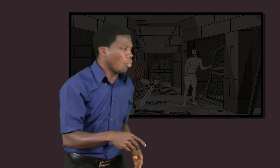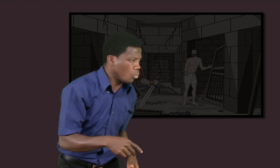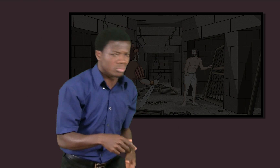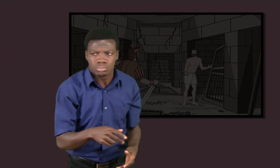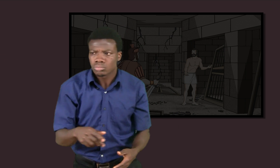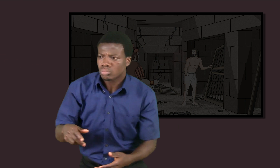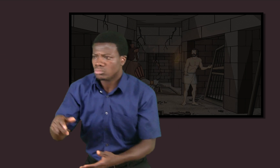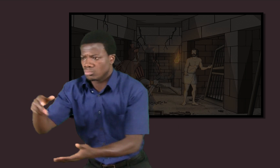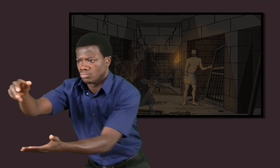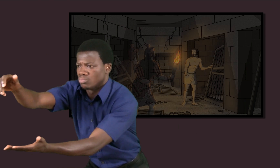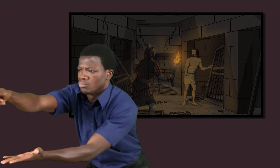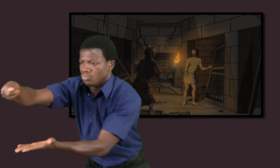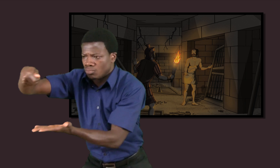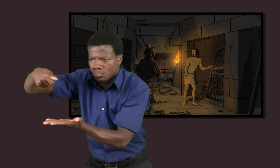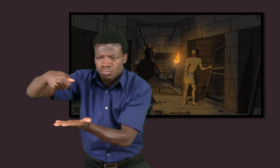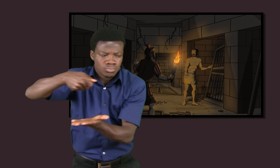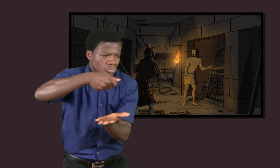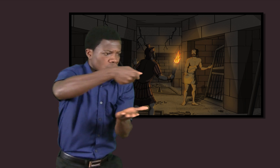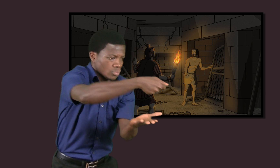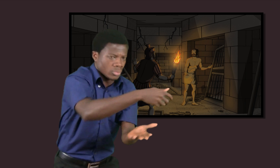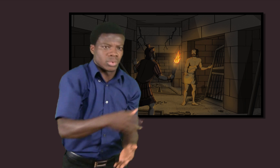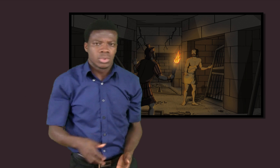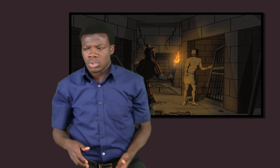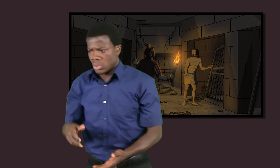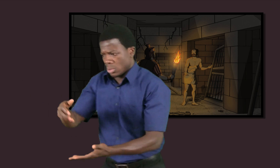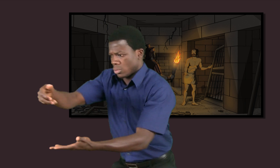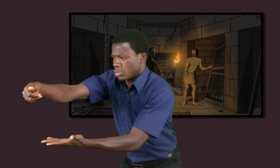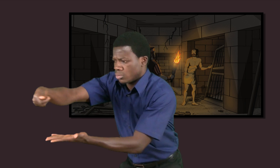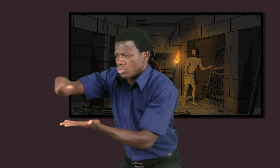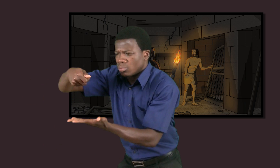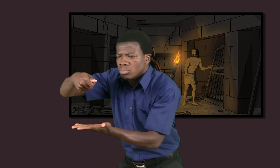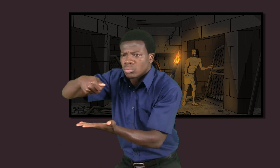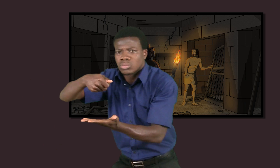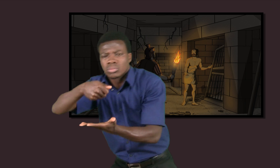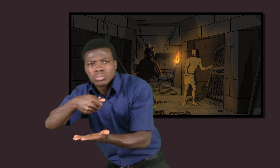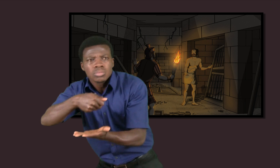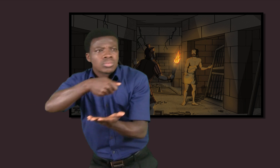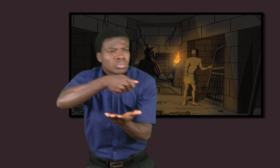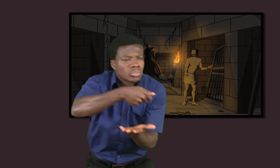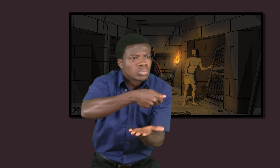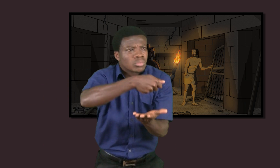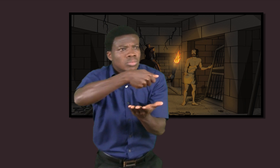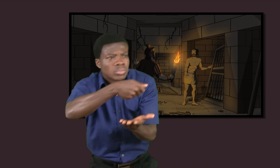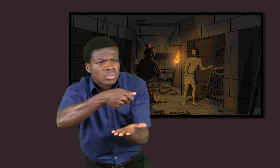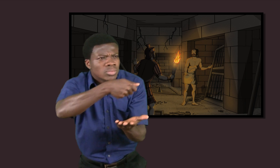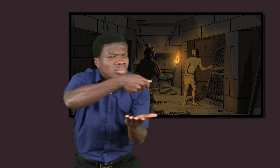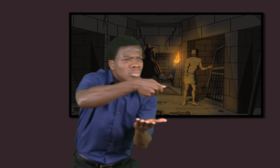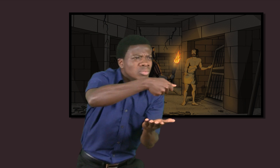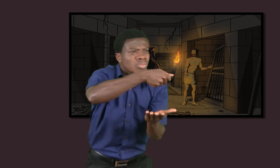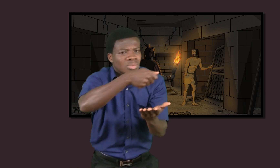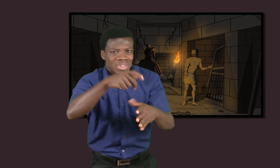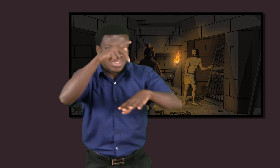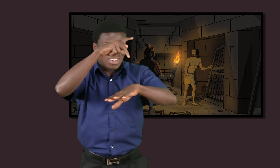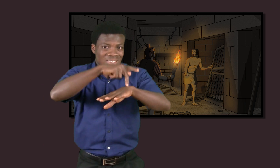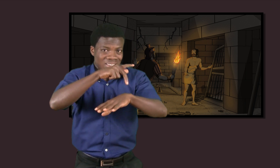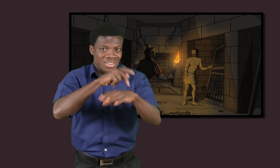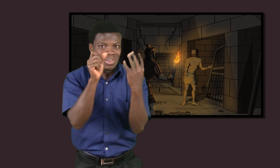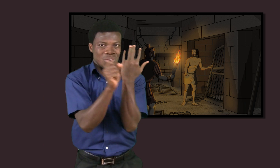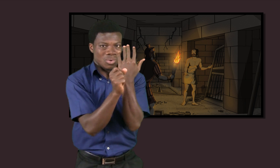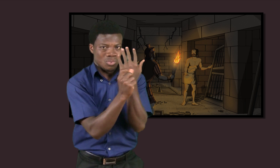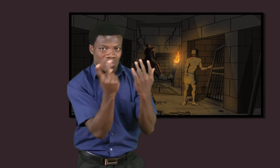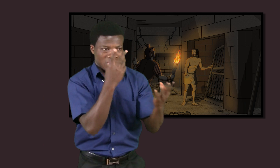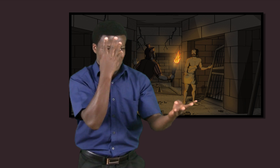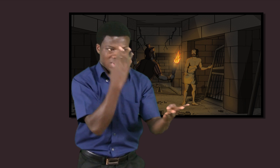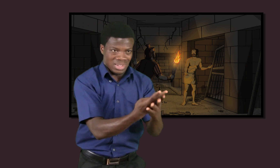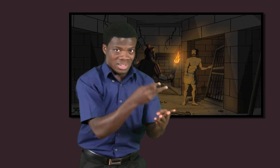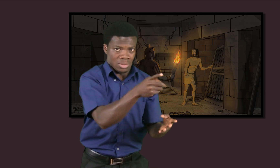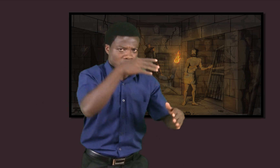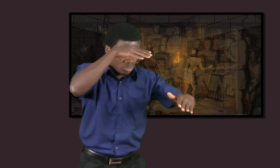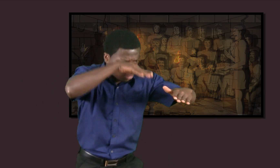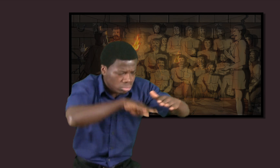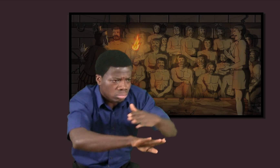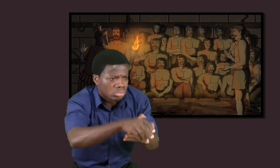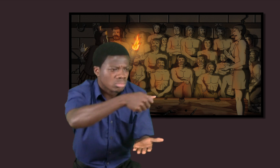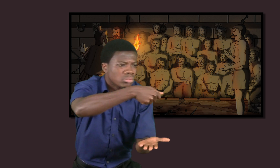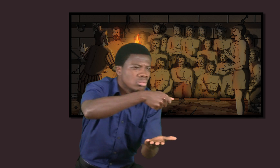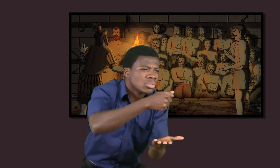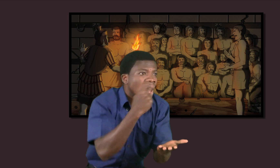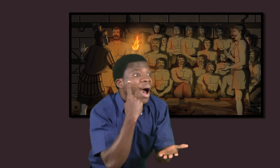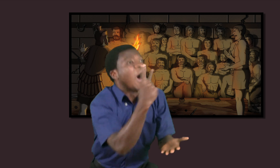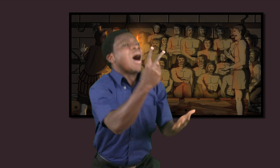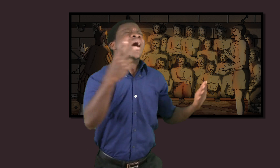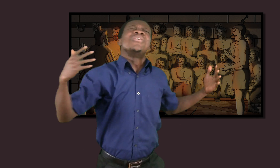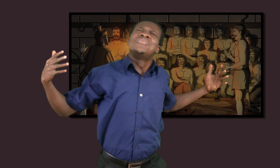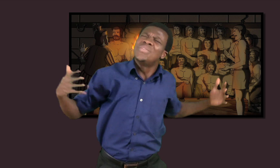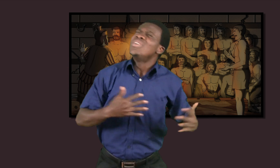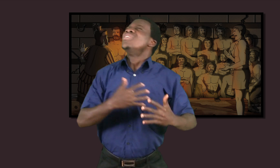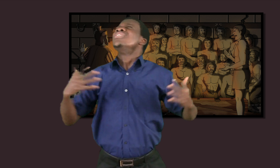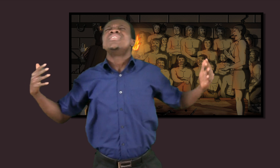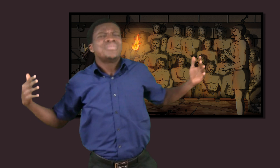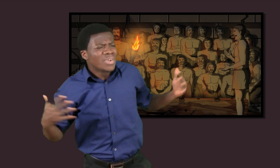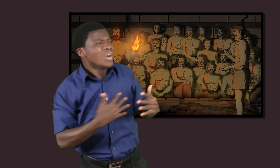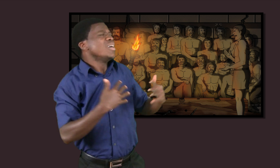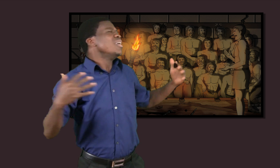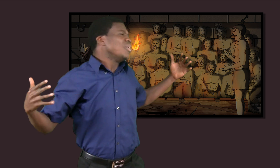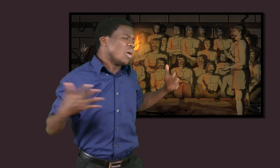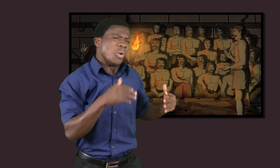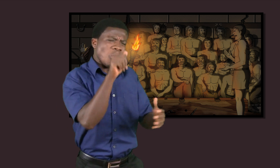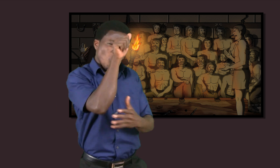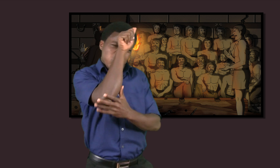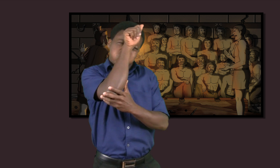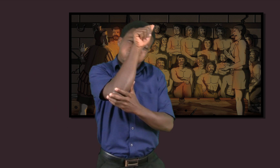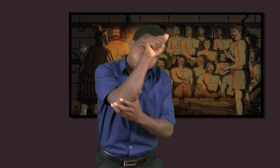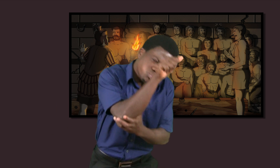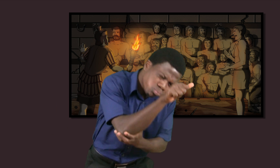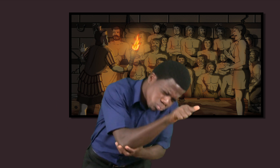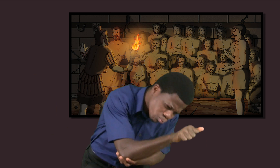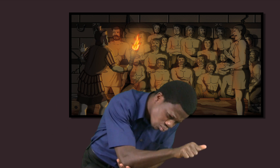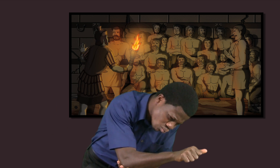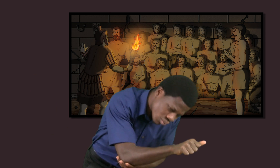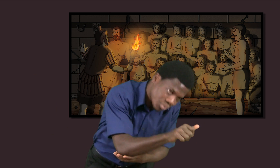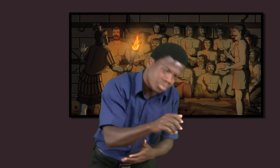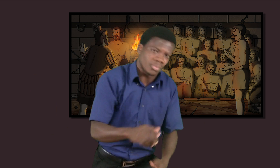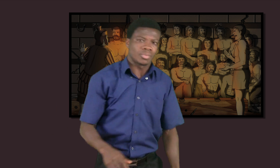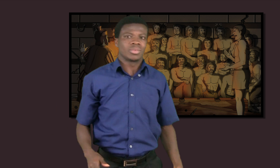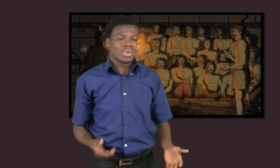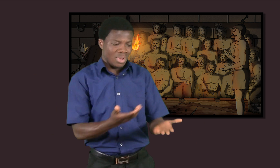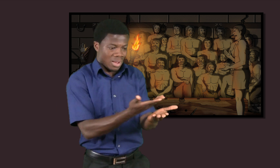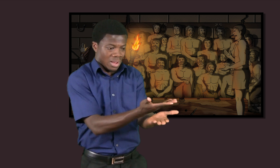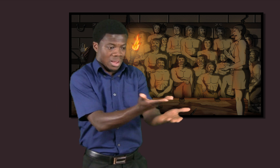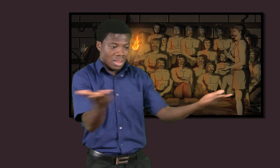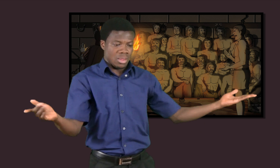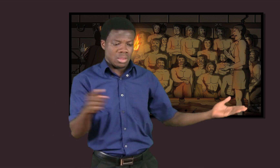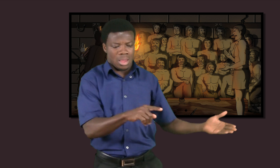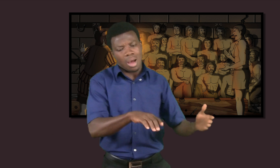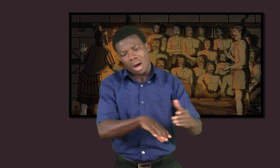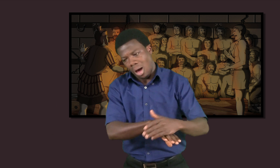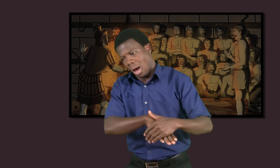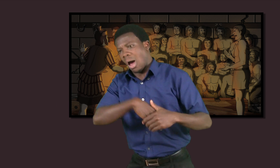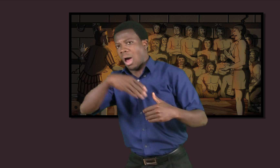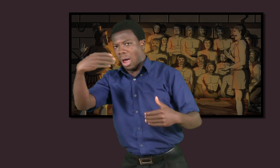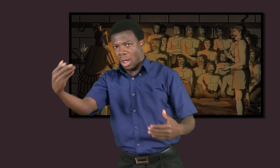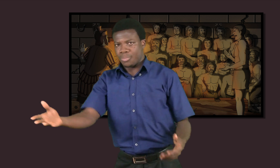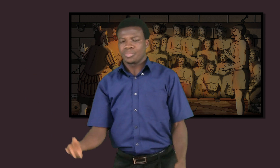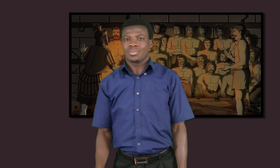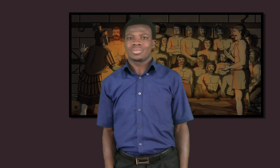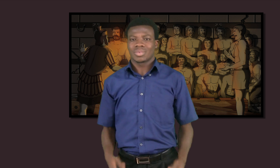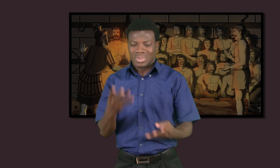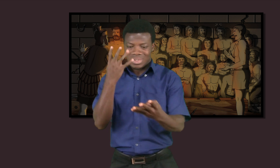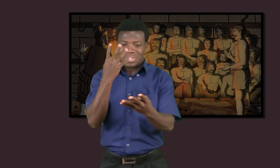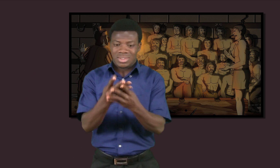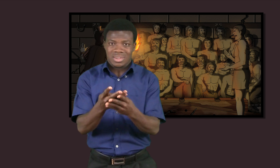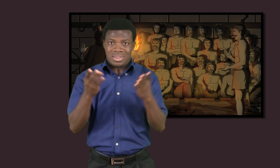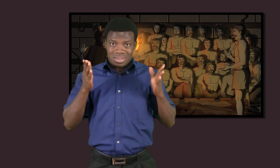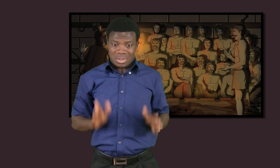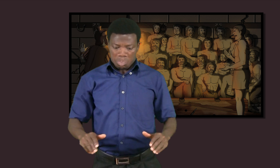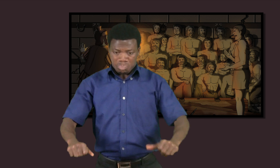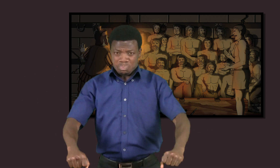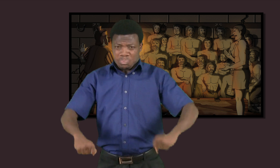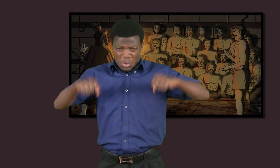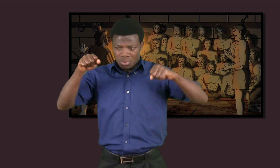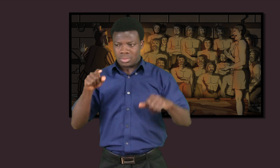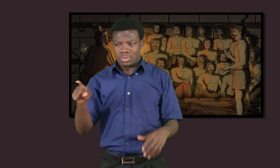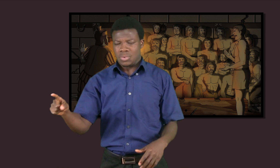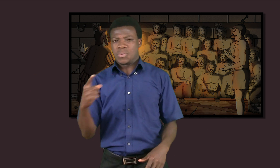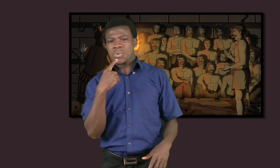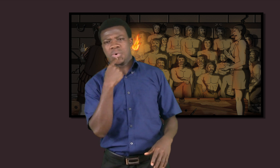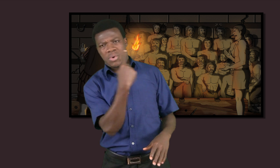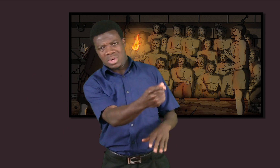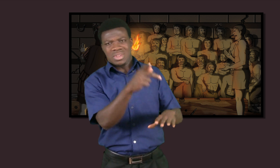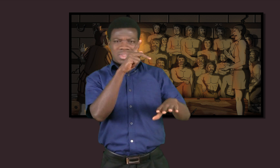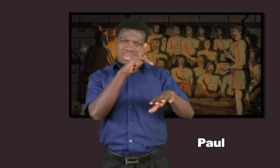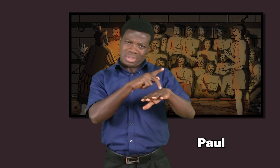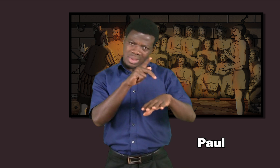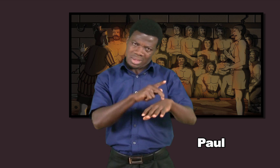Calling for lights, the jailer rushed in and fell trembling before Paul and Silas.